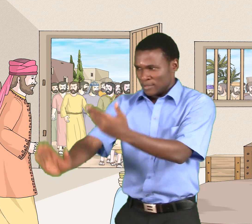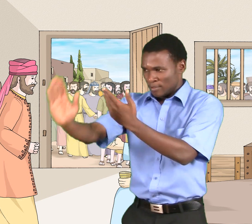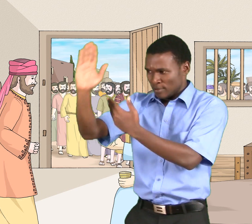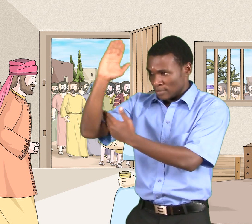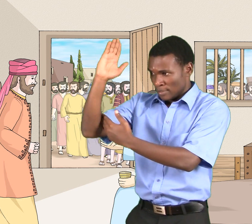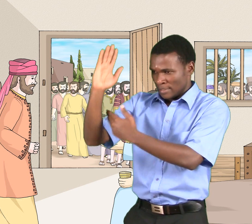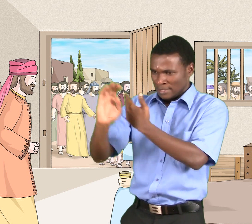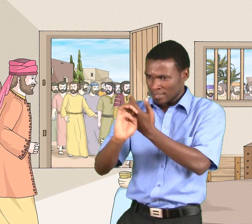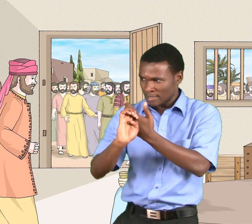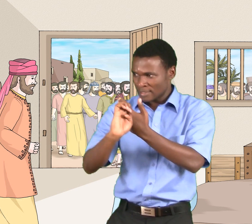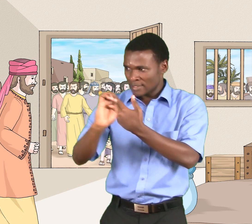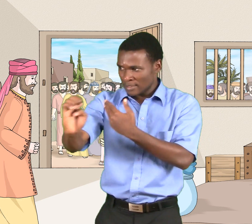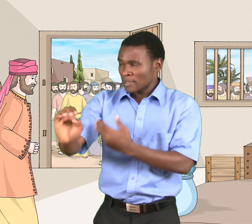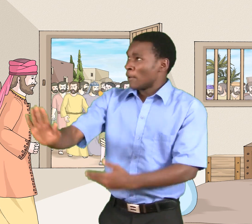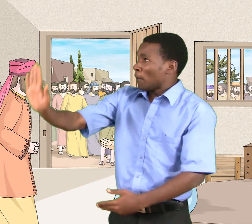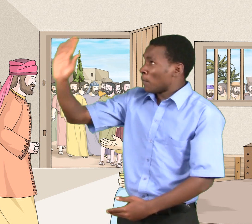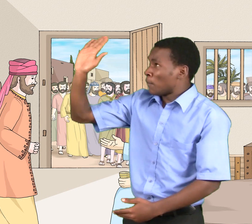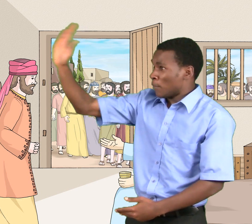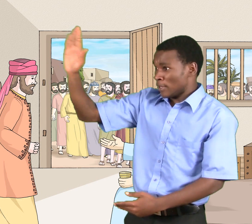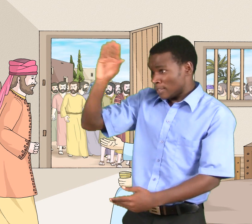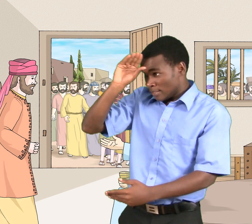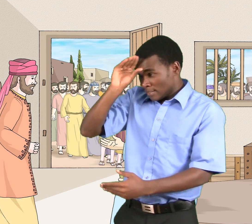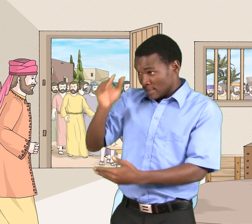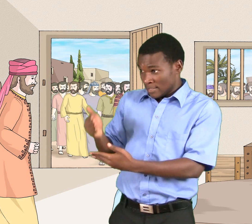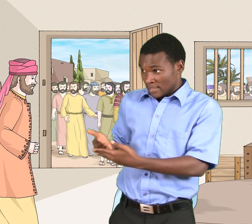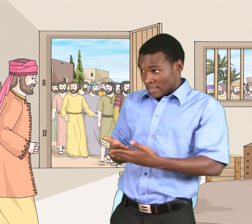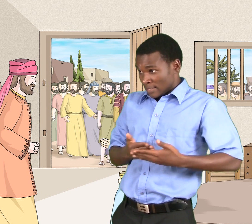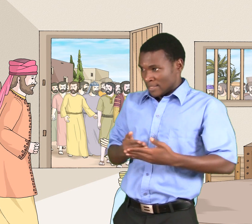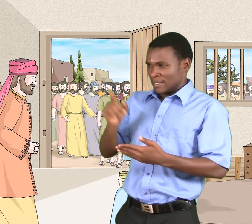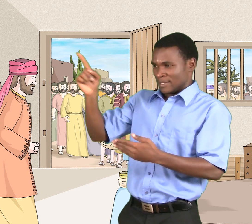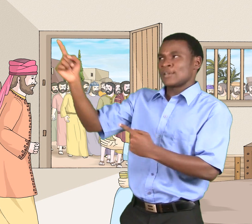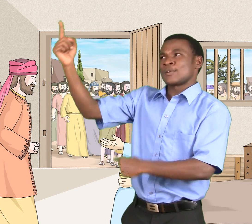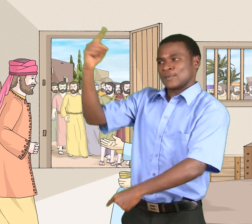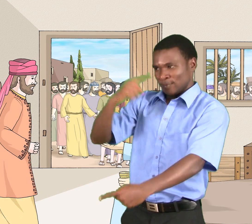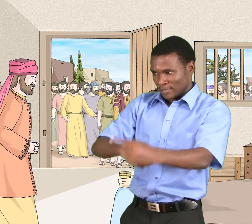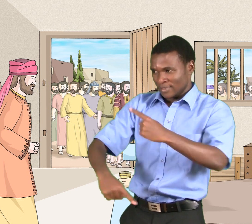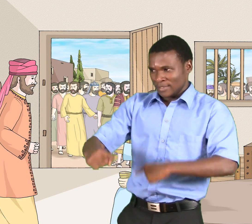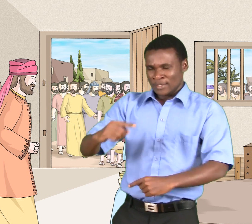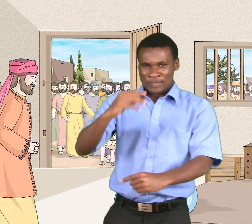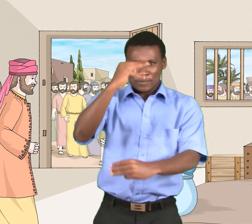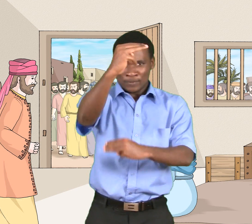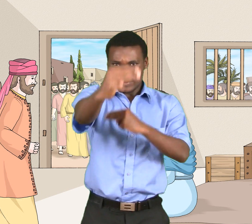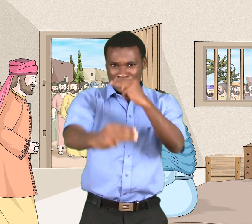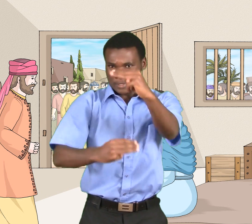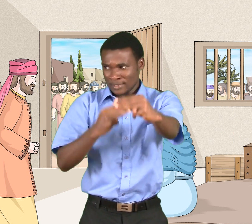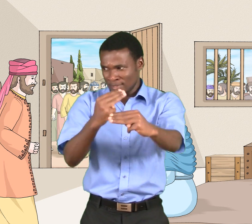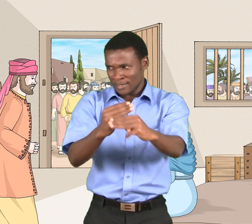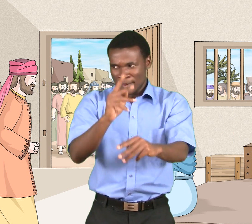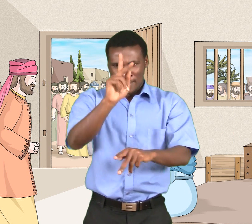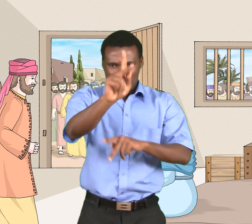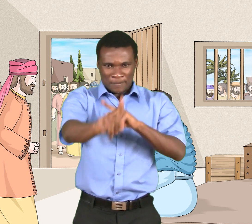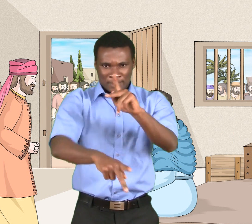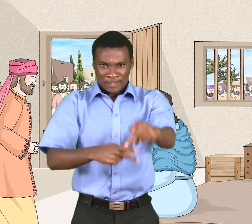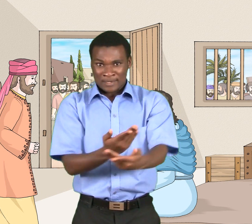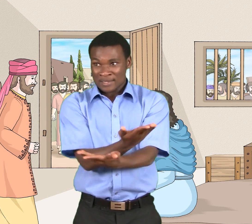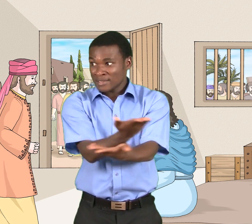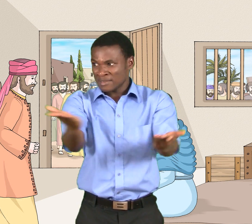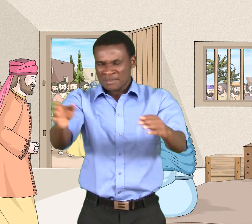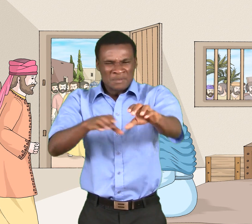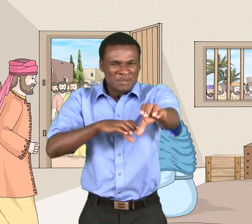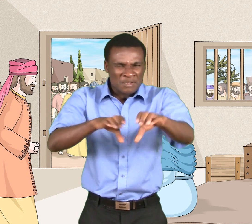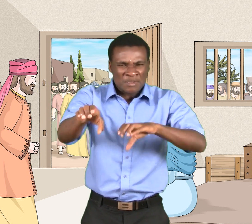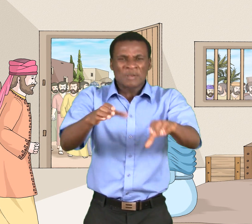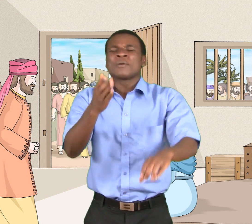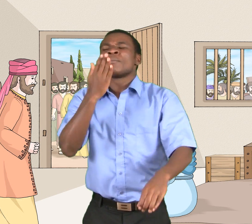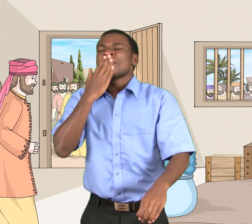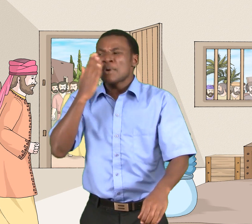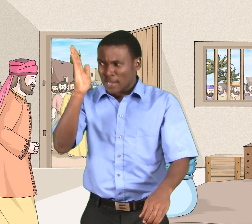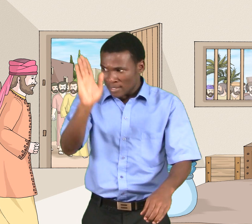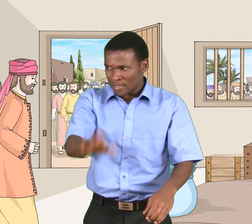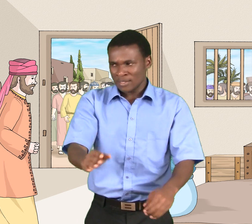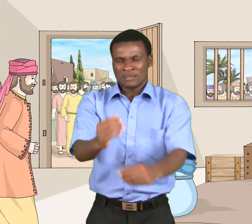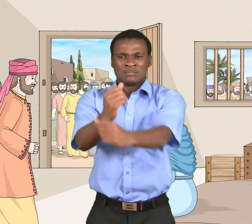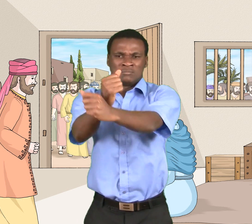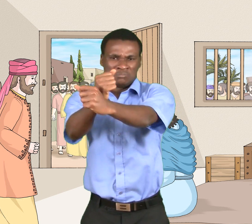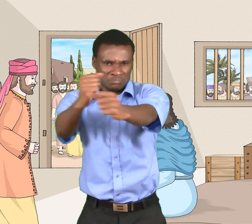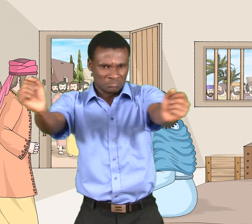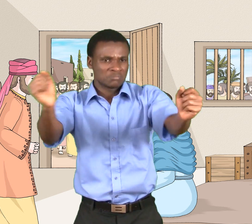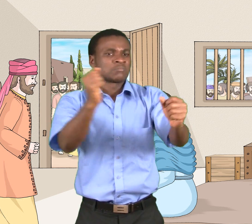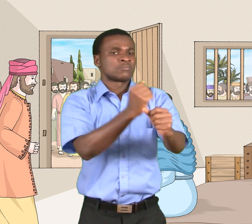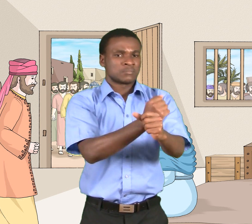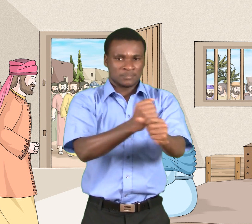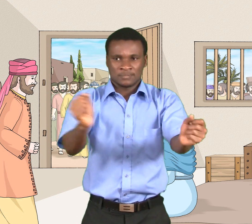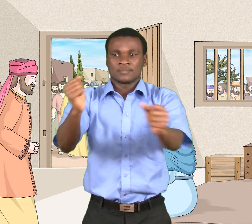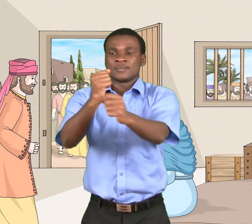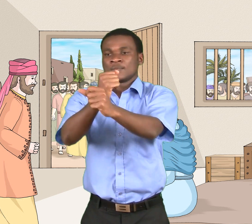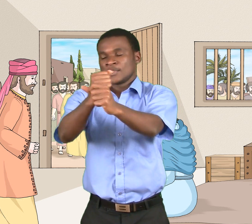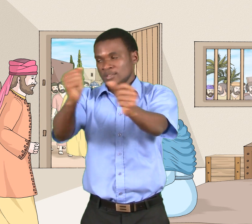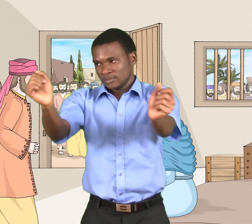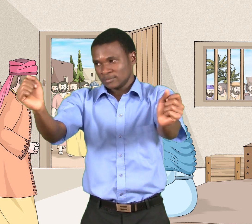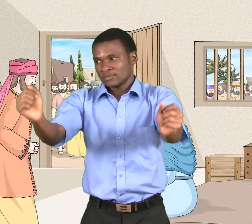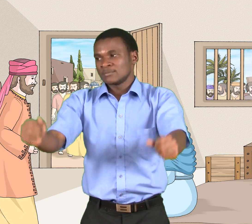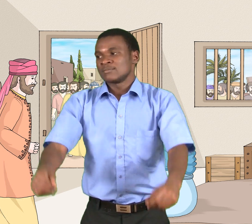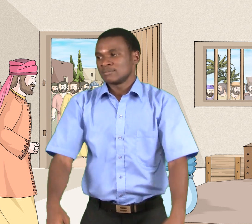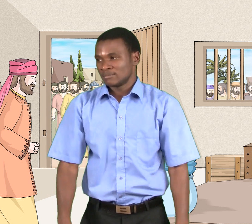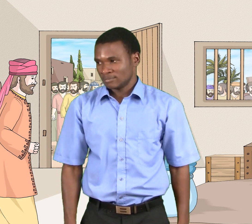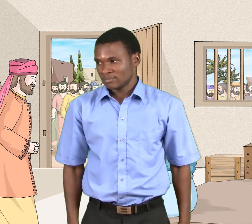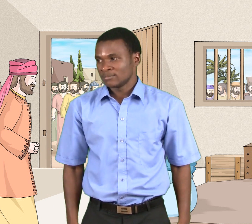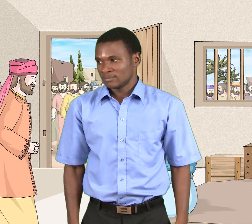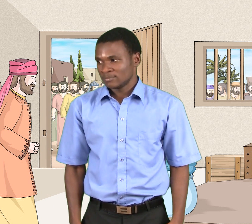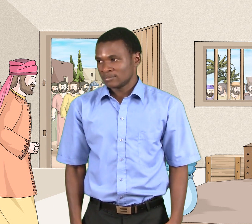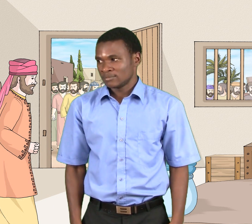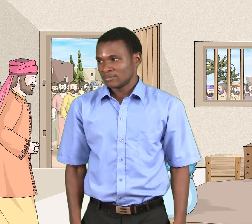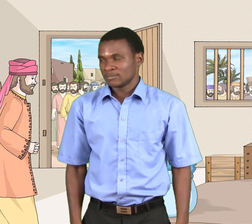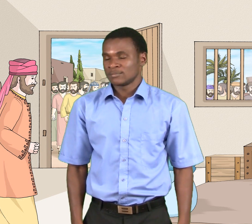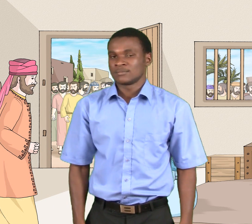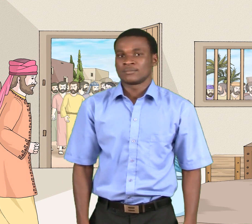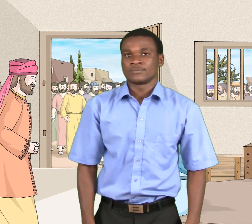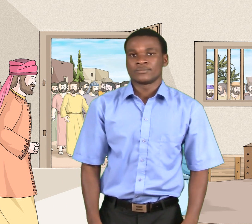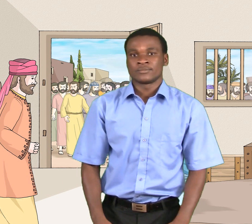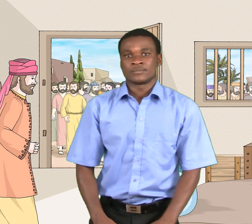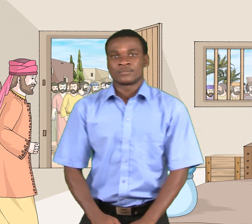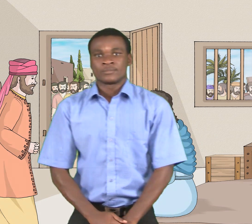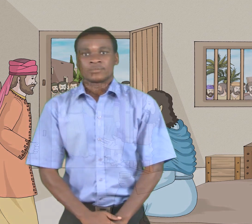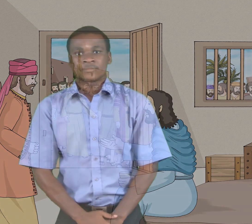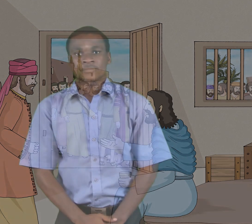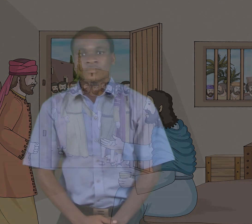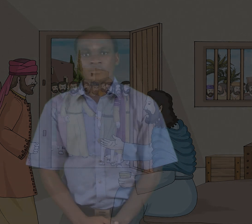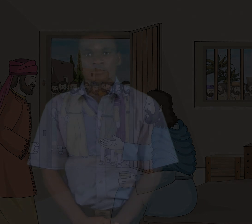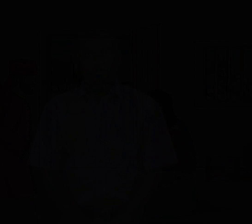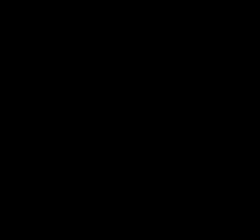For the Son of Man came to seek and to save the lost.”